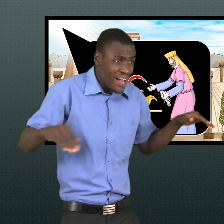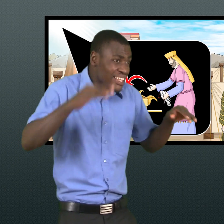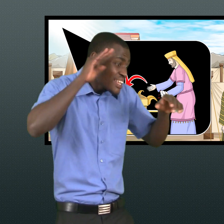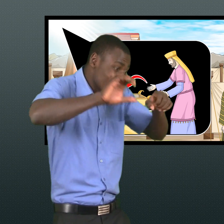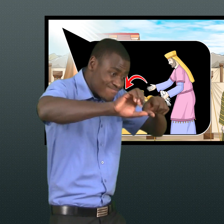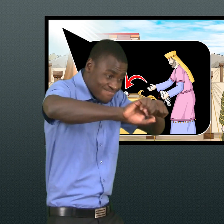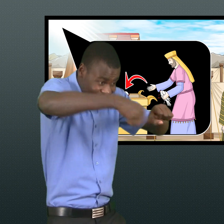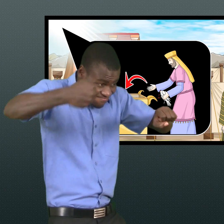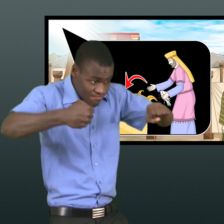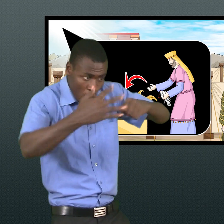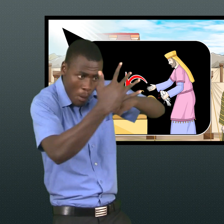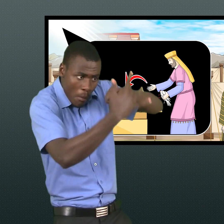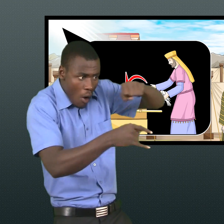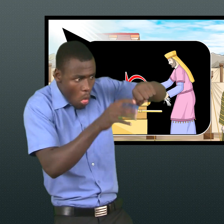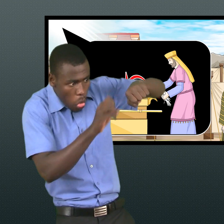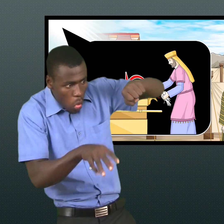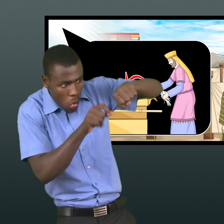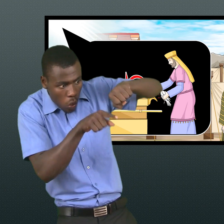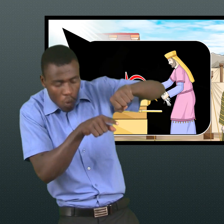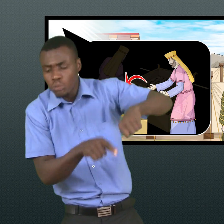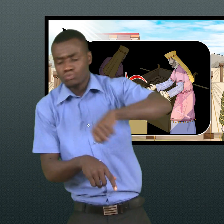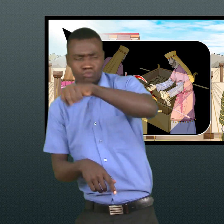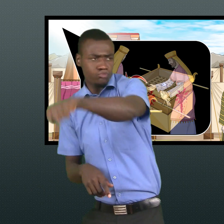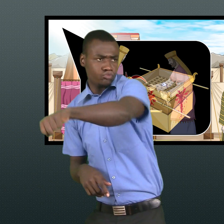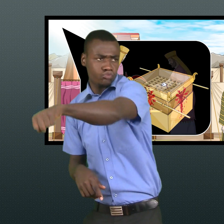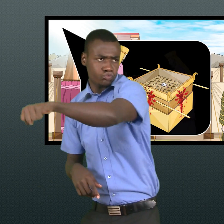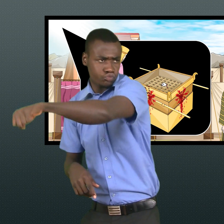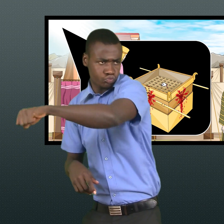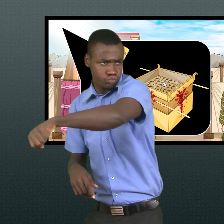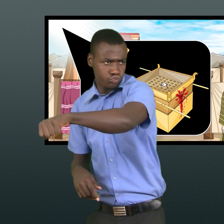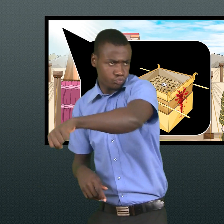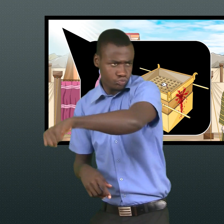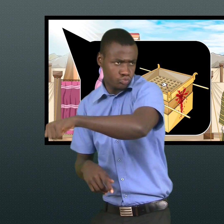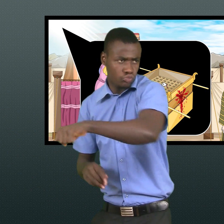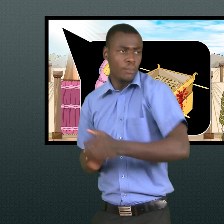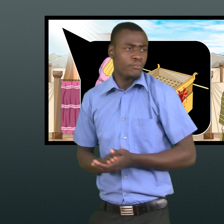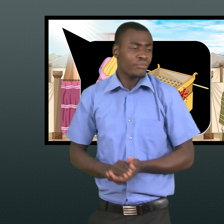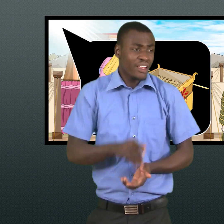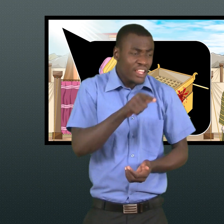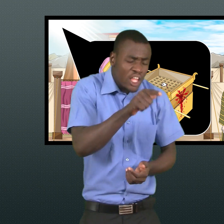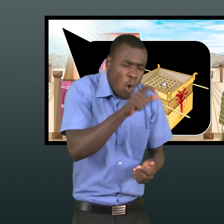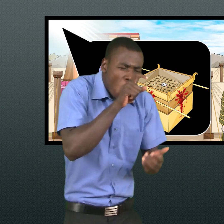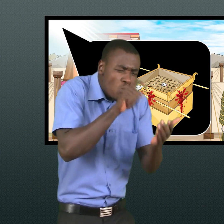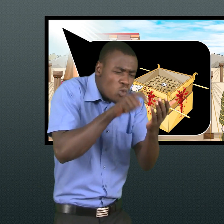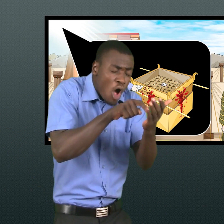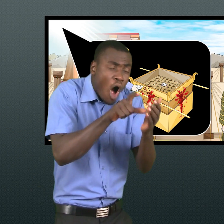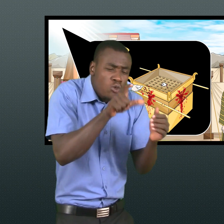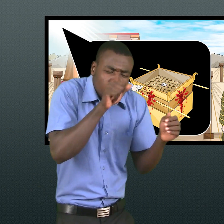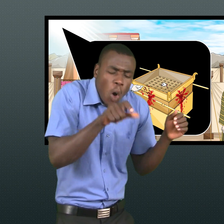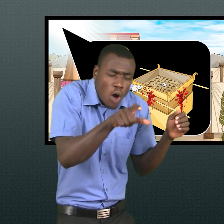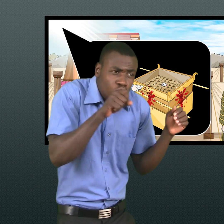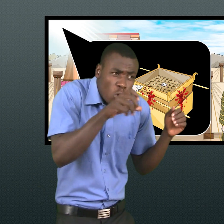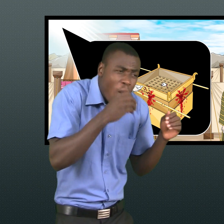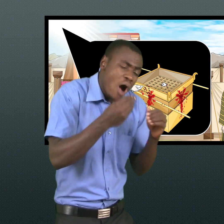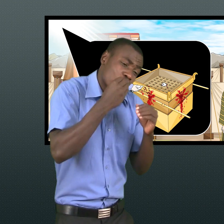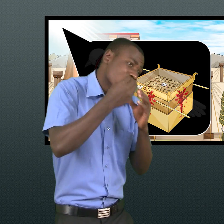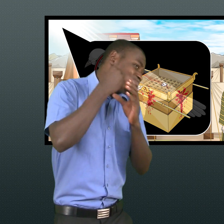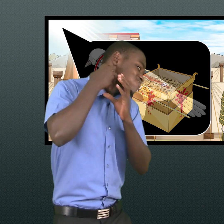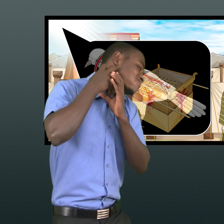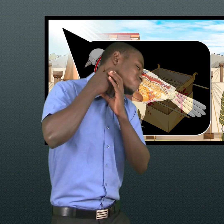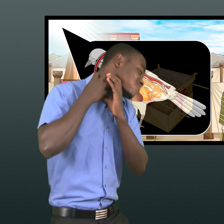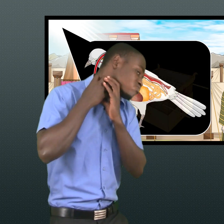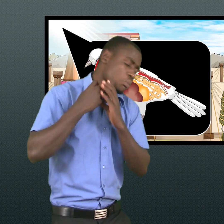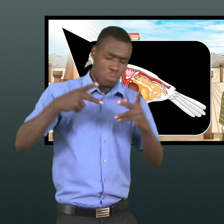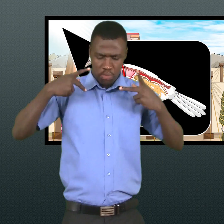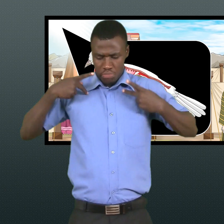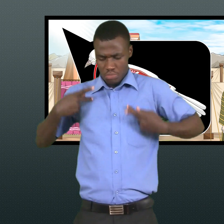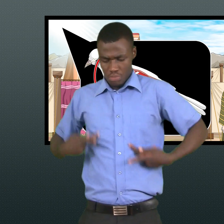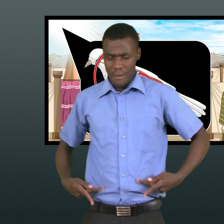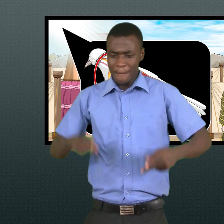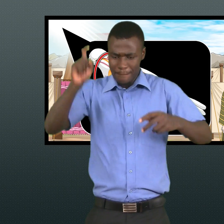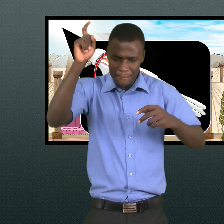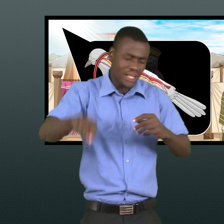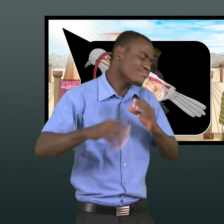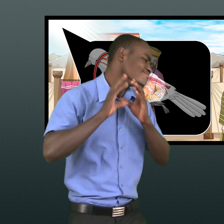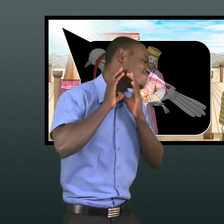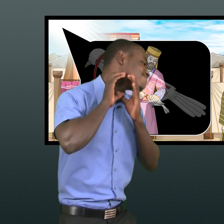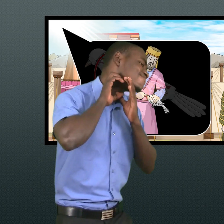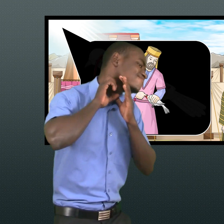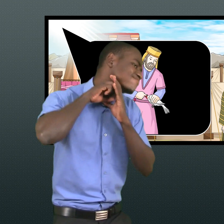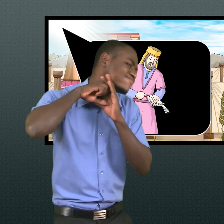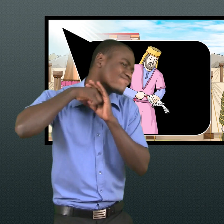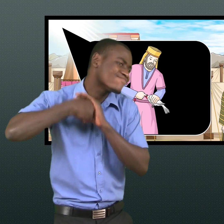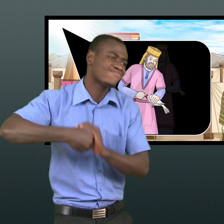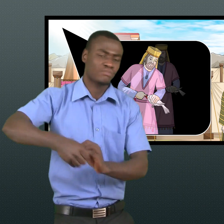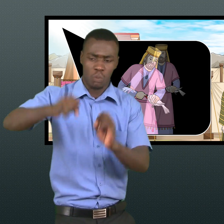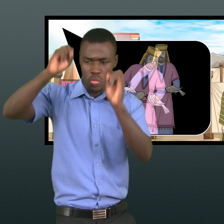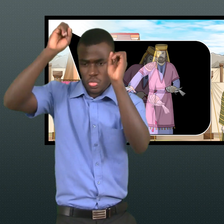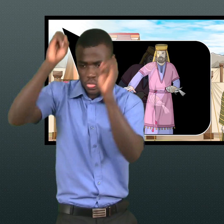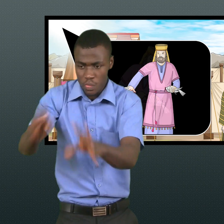its blood should be drained out on the side of the altar.